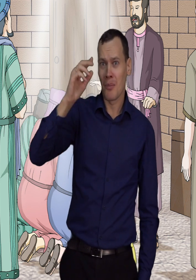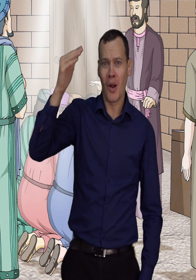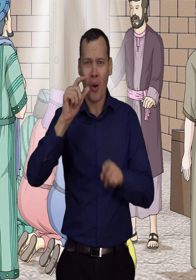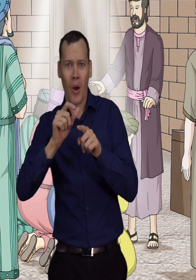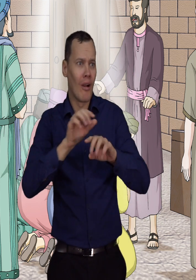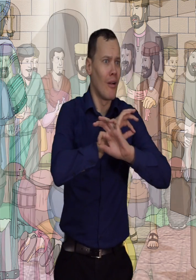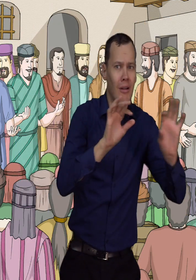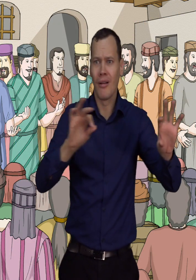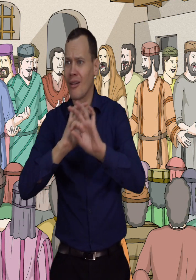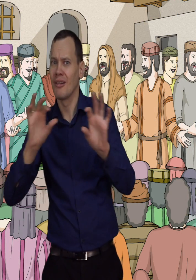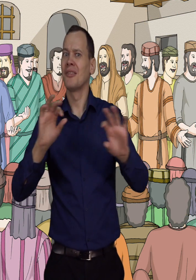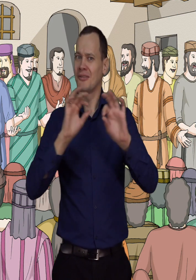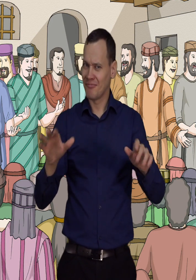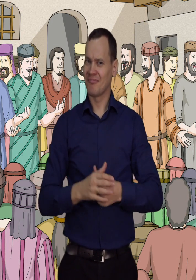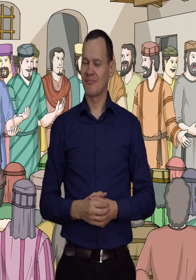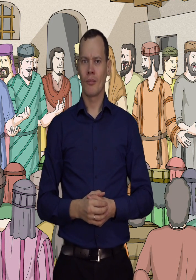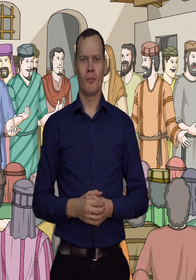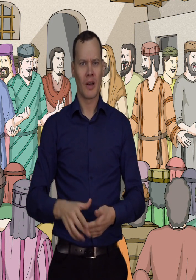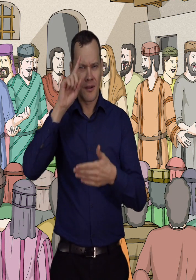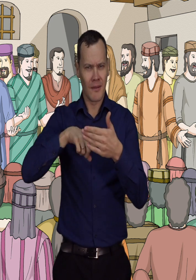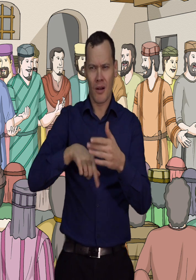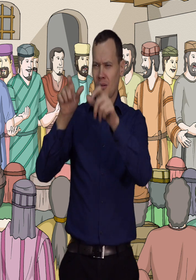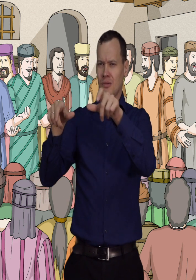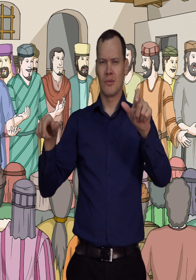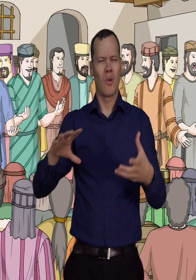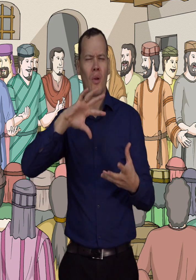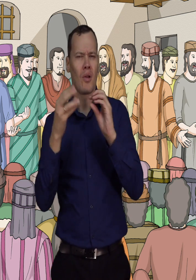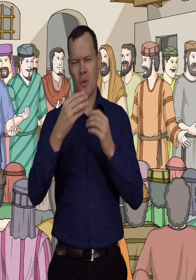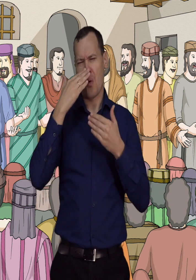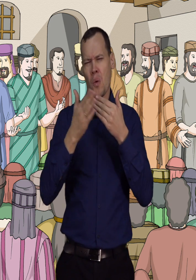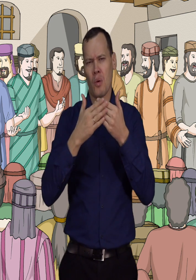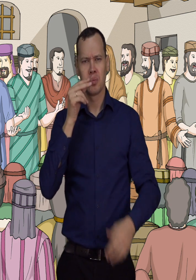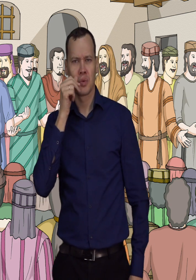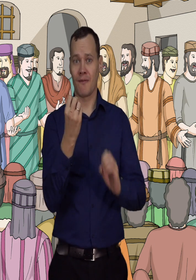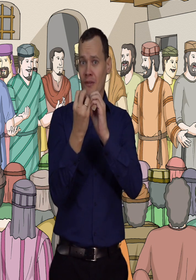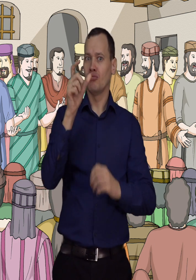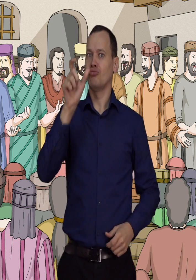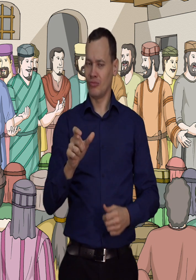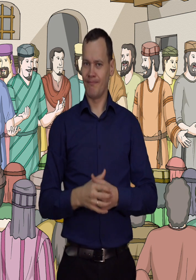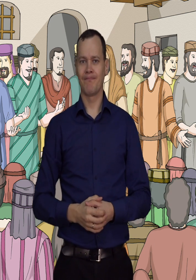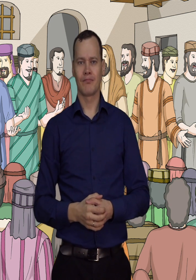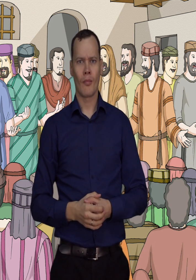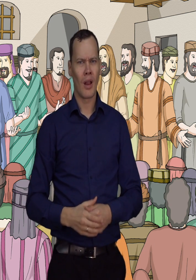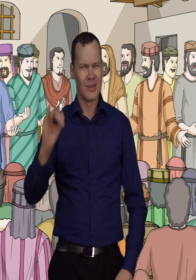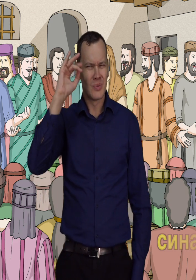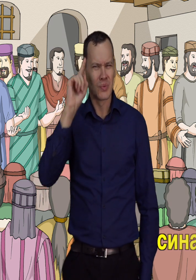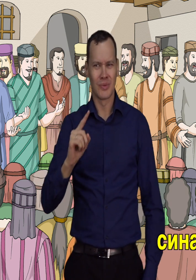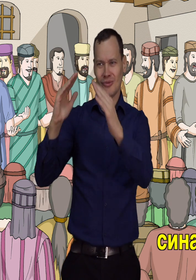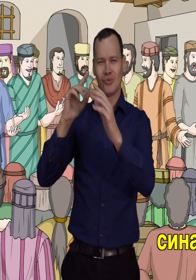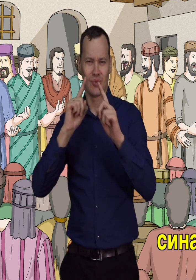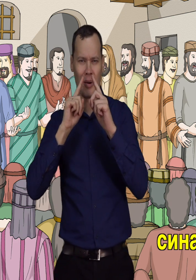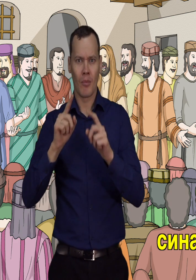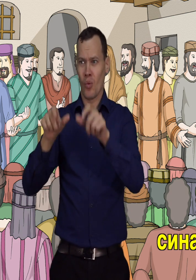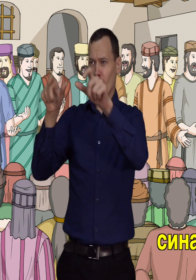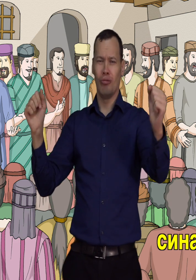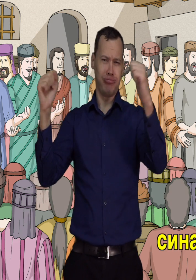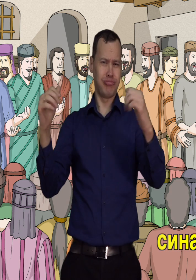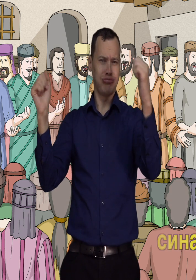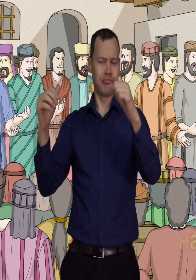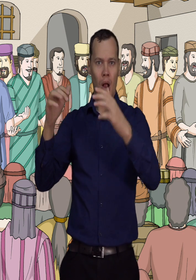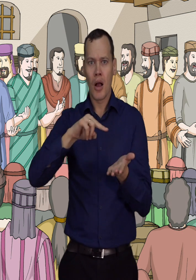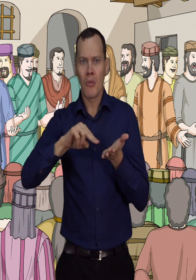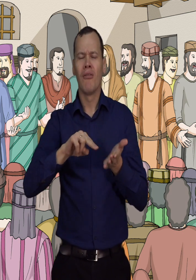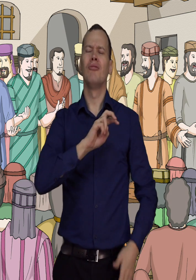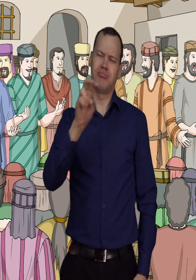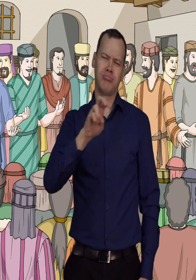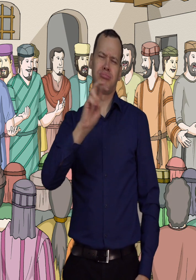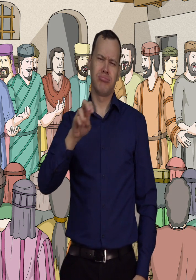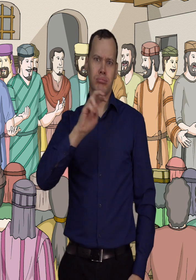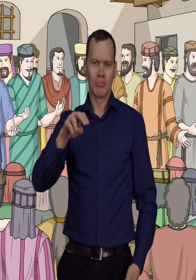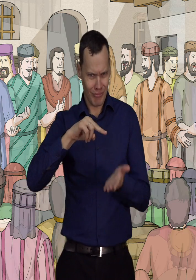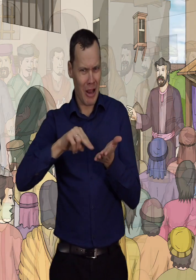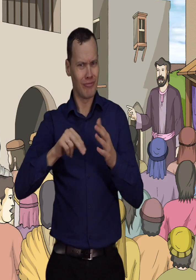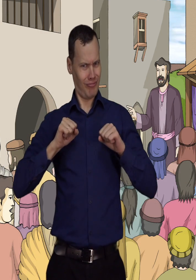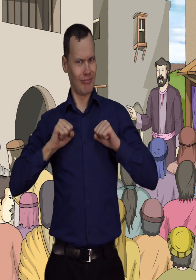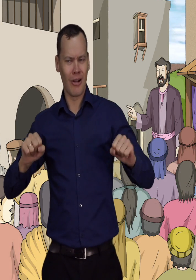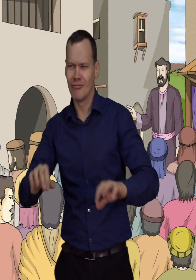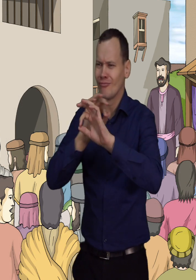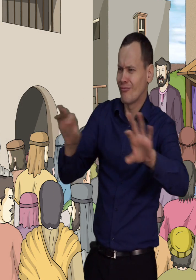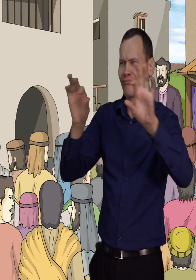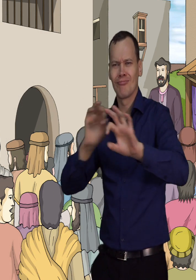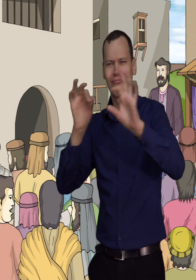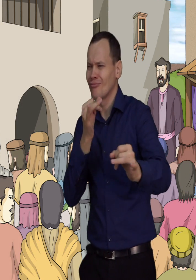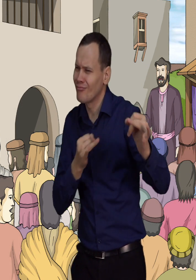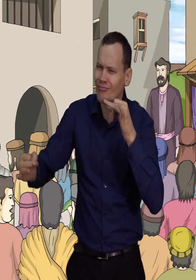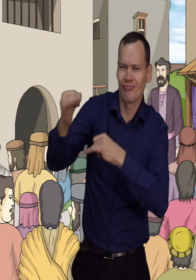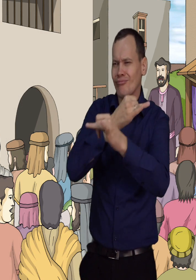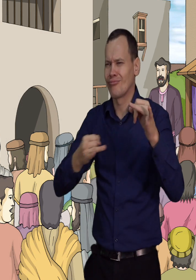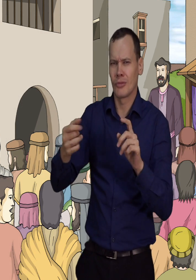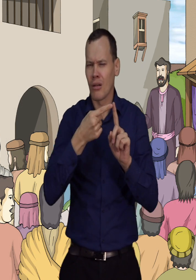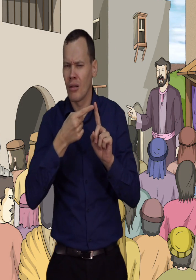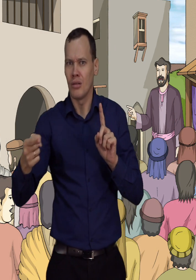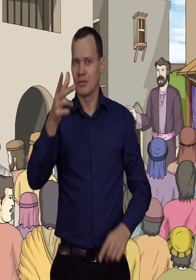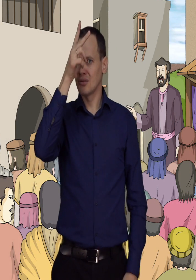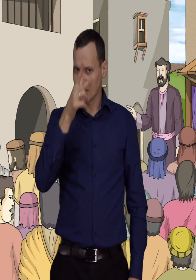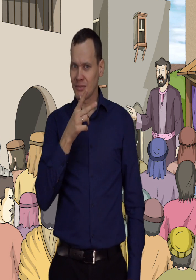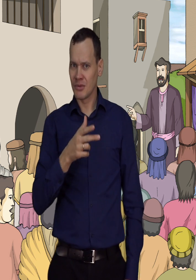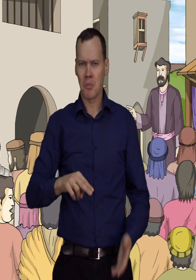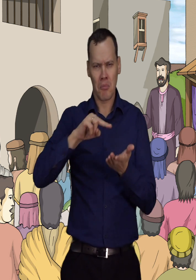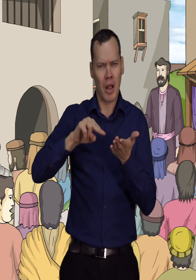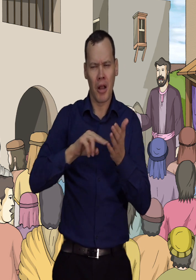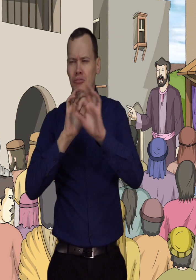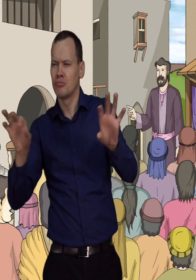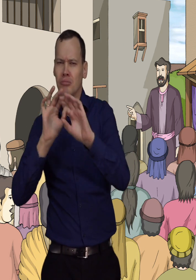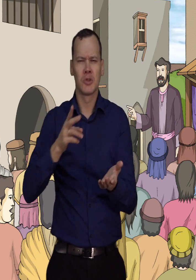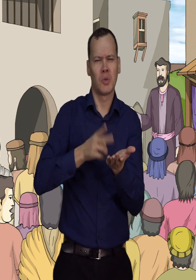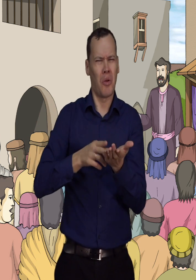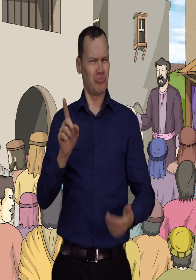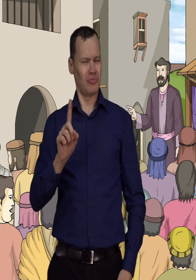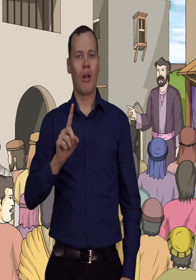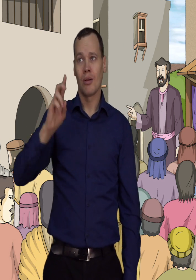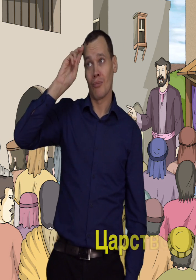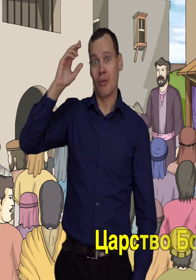Then Paul went into the synagogue and spoke boldly there for three months, arguing persuasively about the kingdom of God.